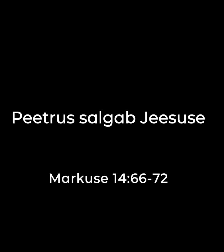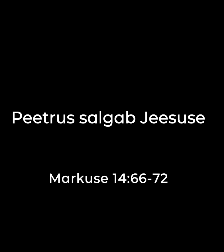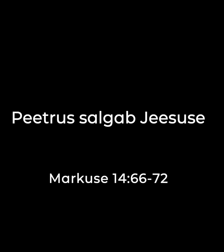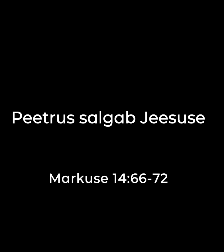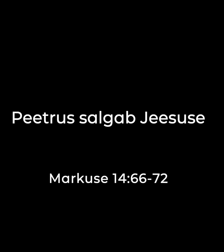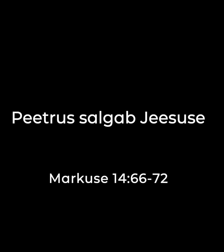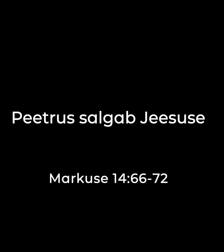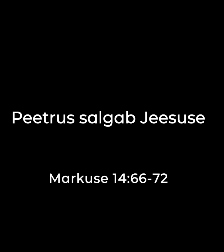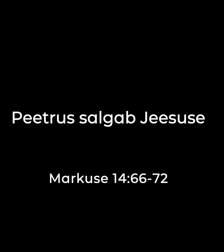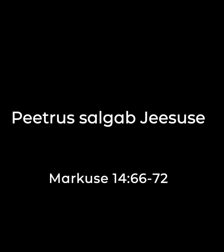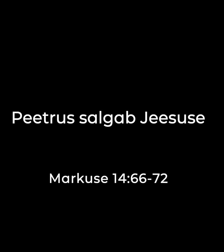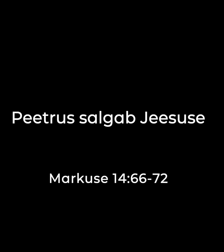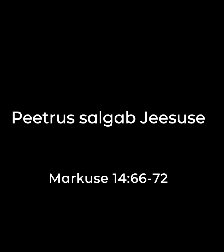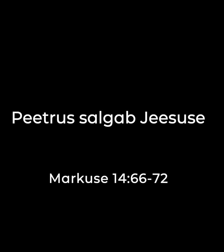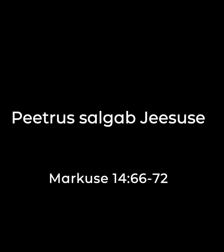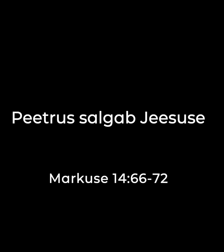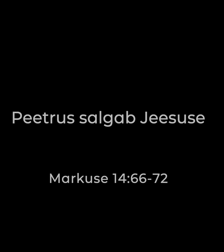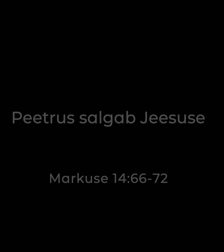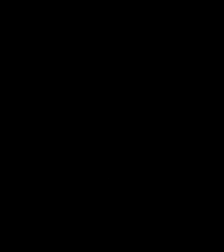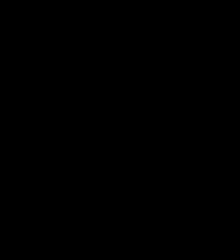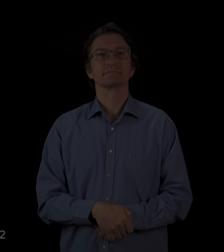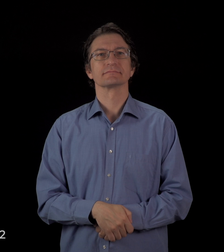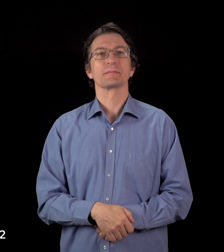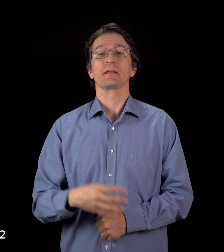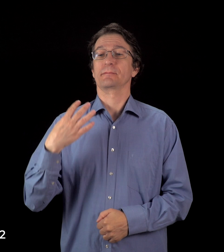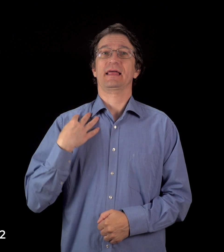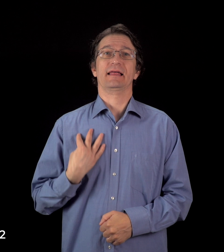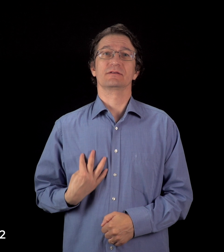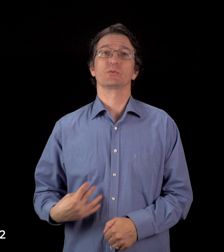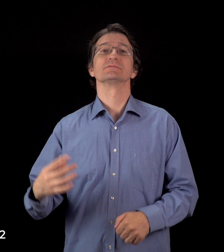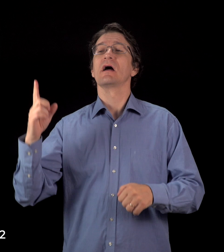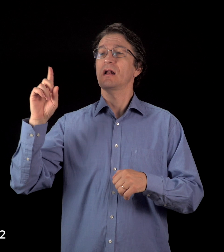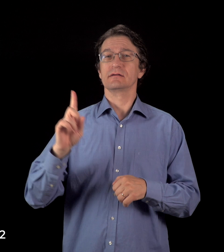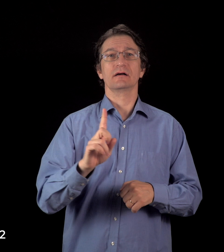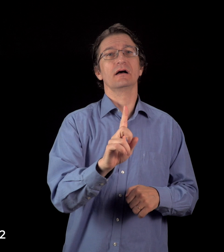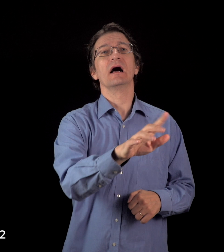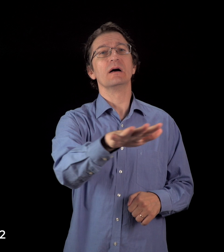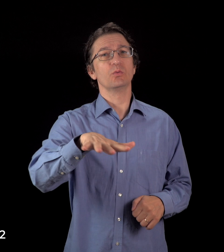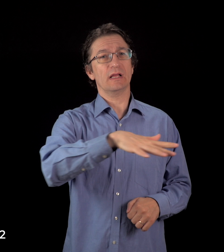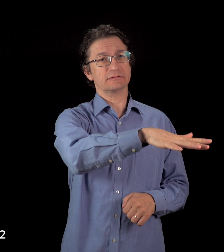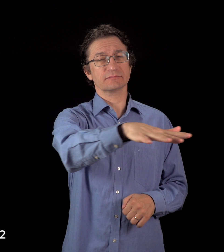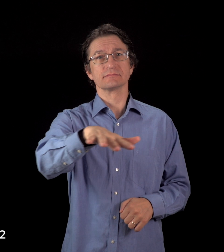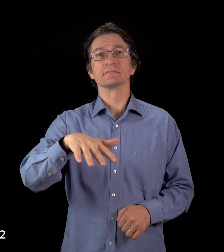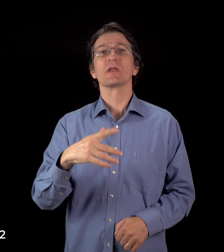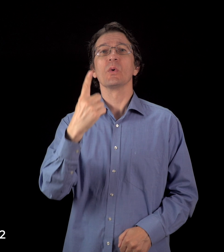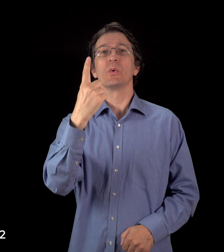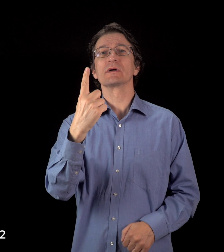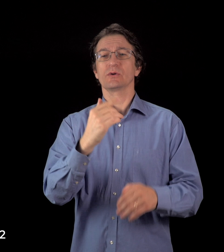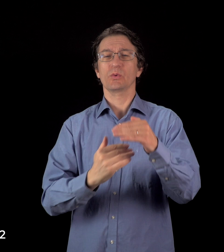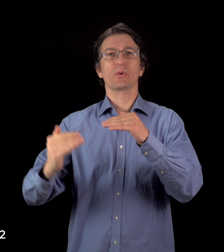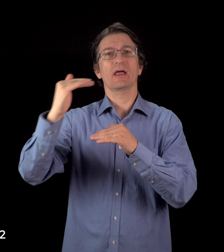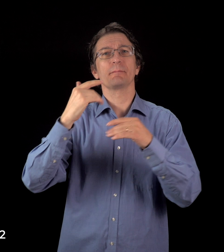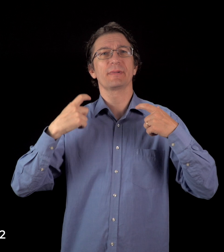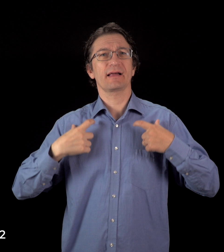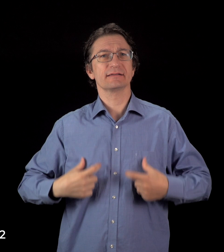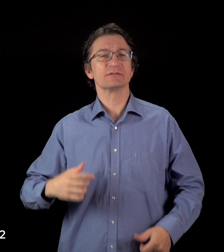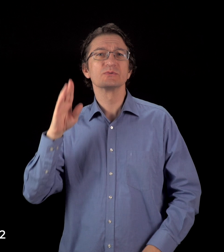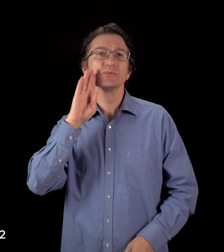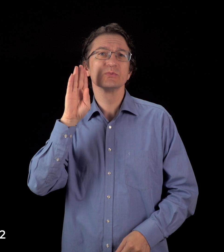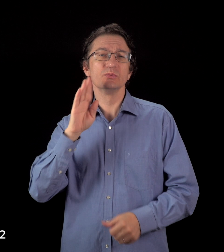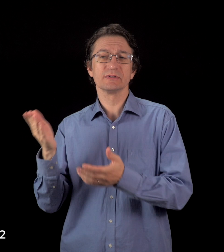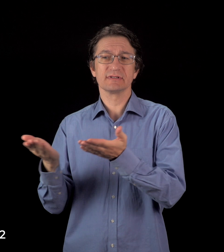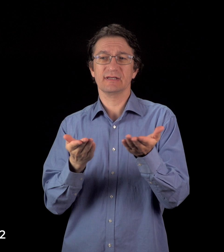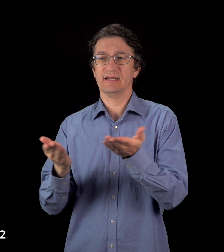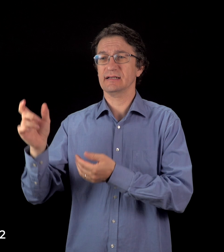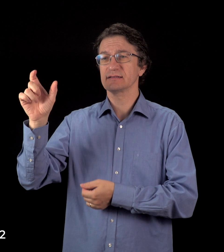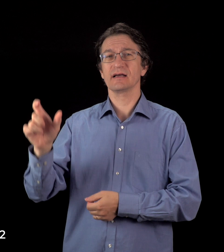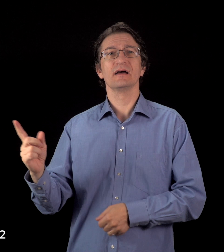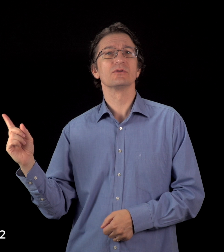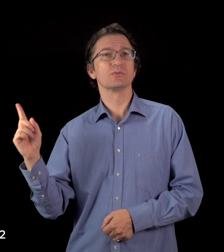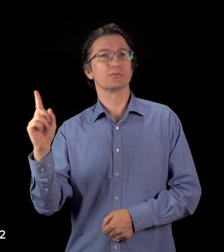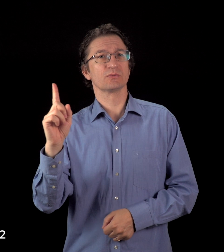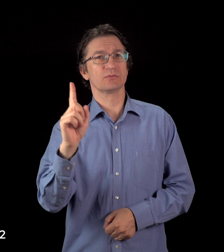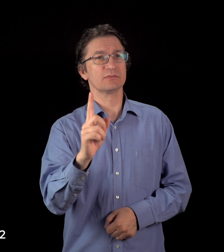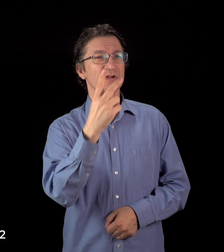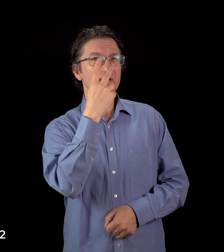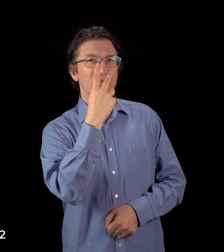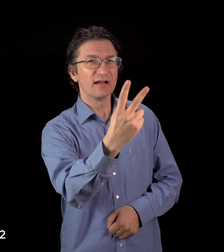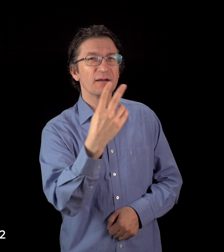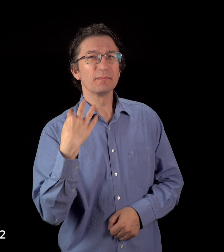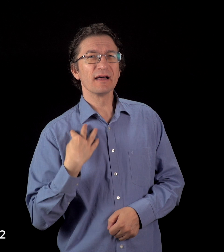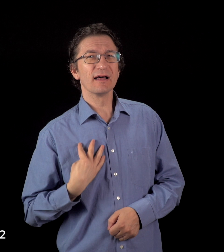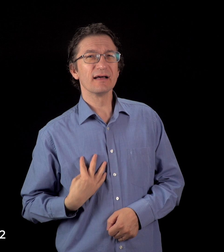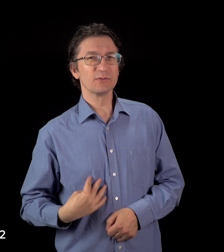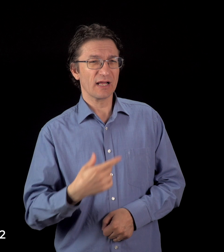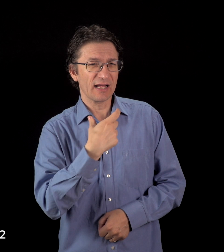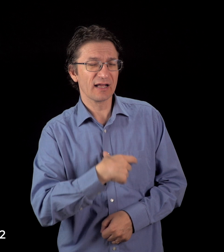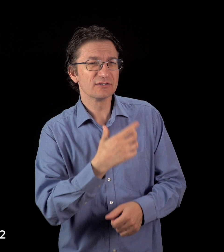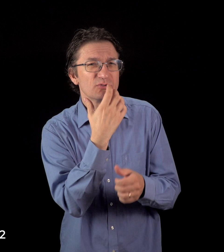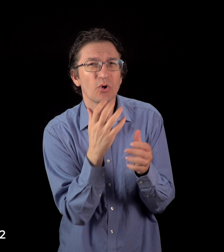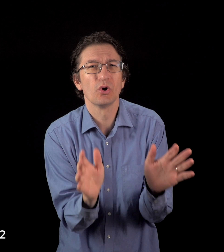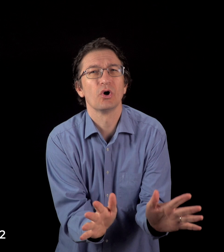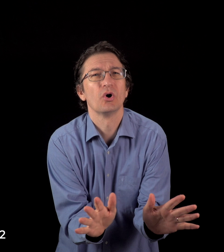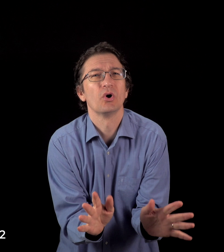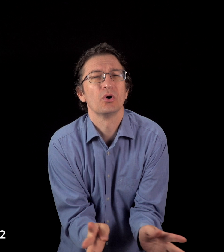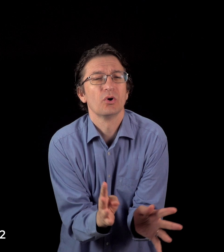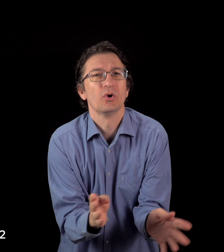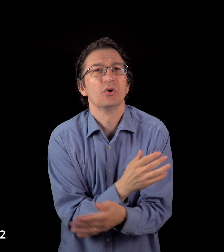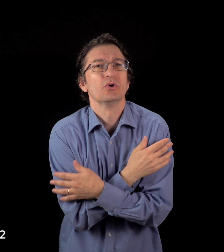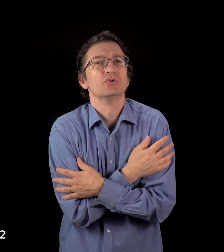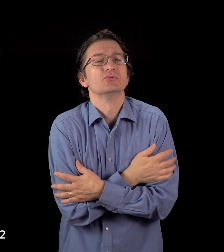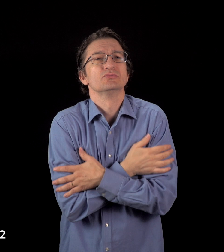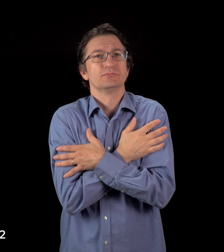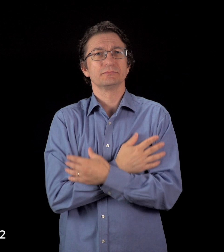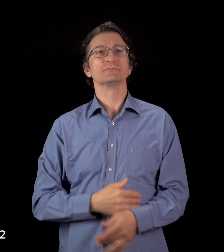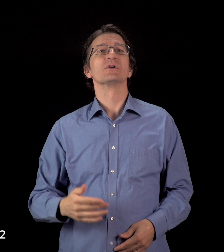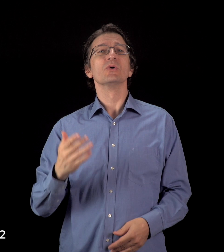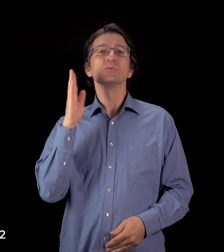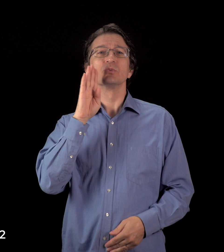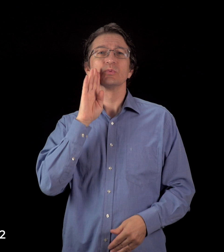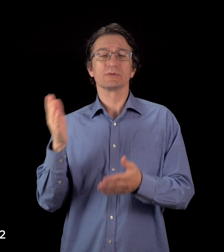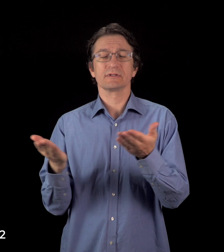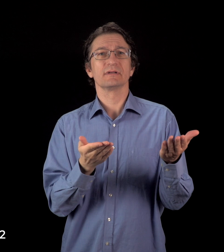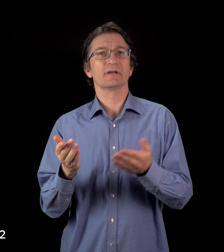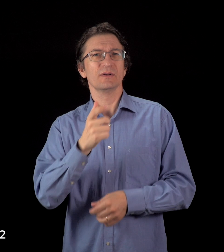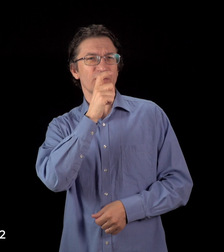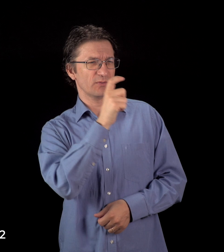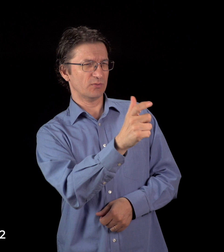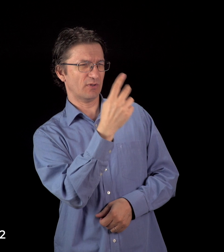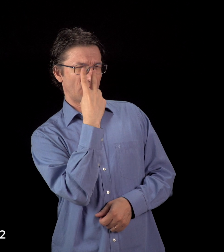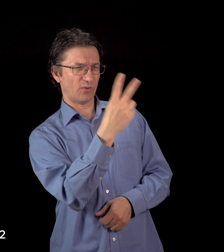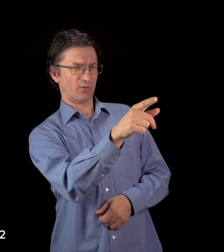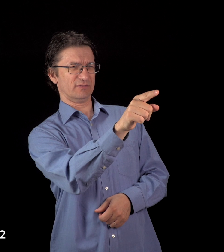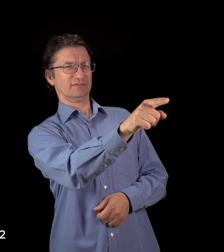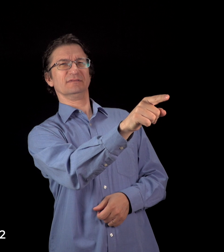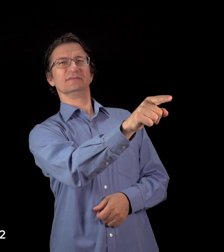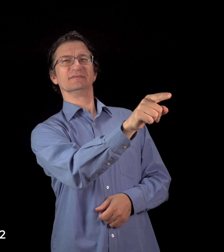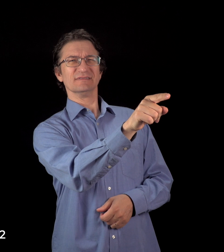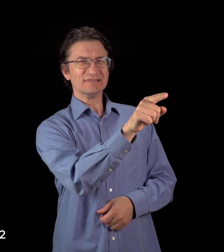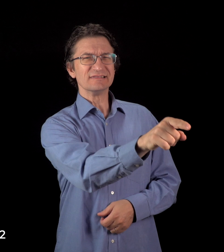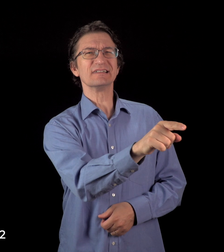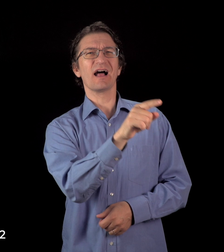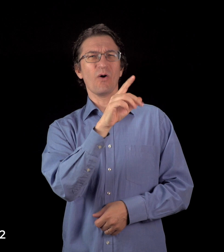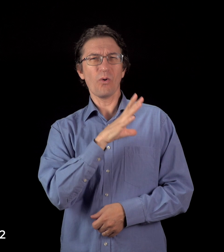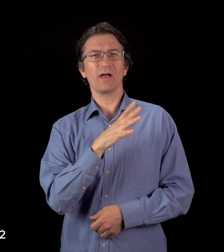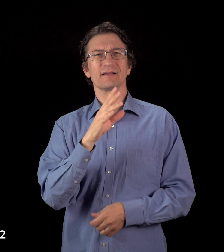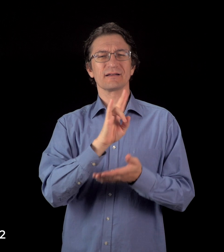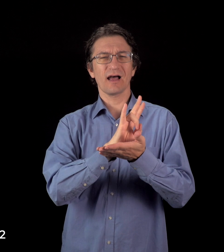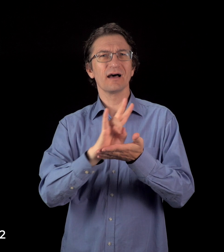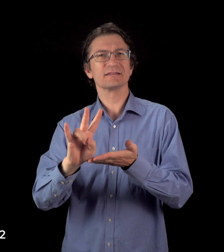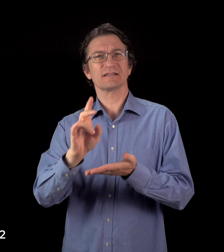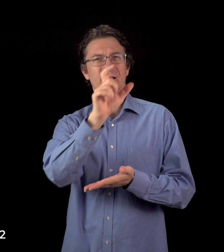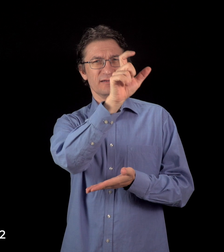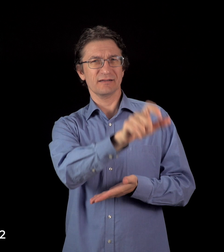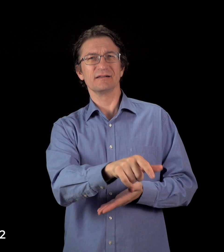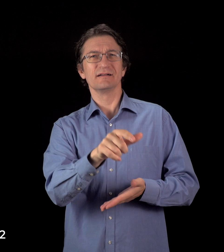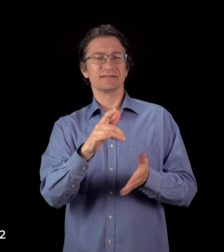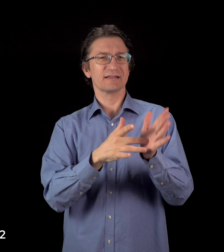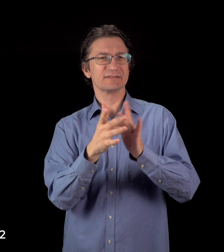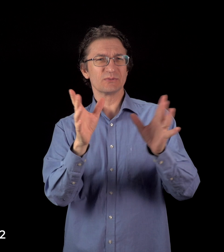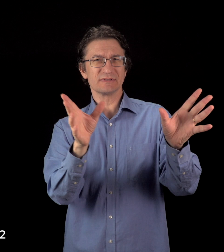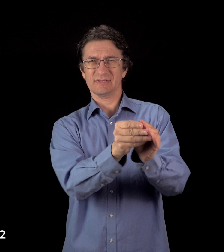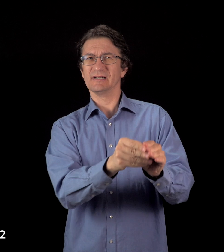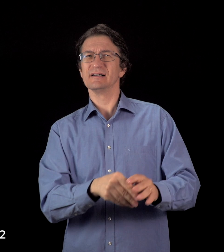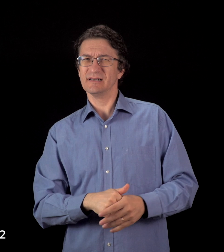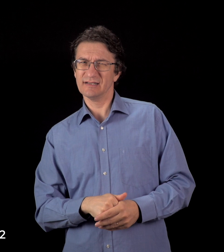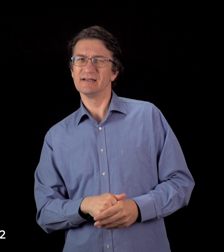While Peter was in the courtyard below, one of the servant girls of the high priest came down and saw him warming himself there. She looked at Peter and said, “You also were with Jesus the Nazarene.”